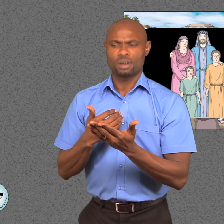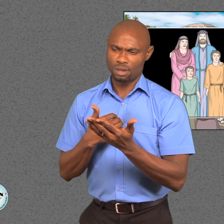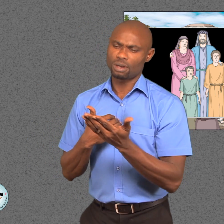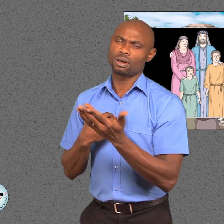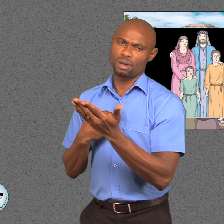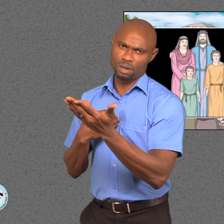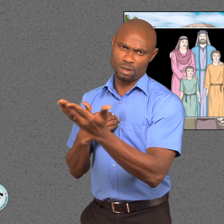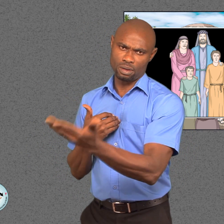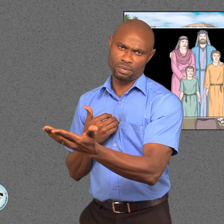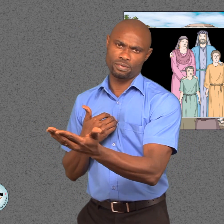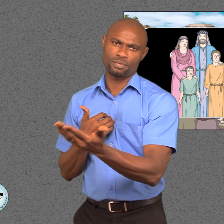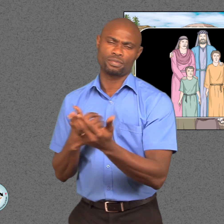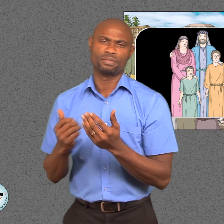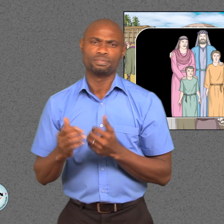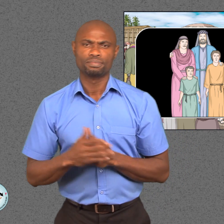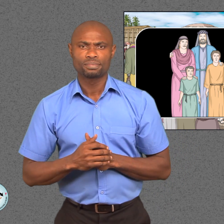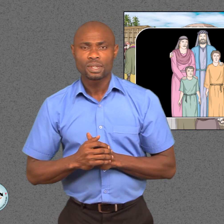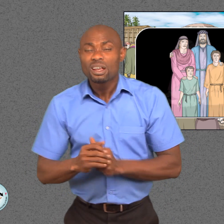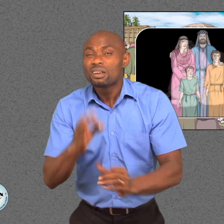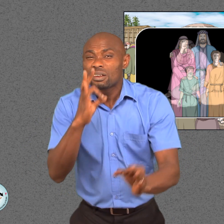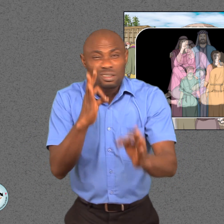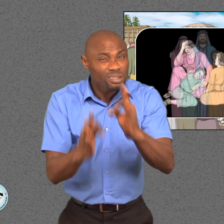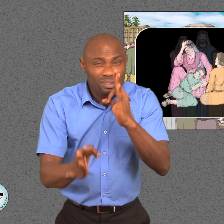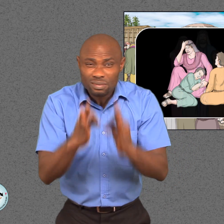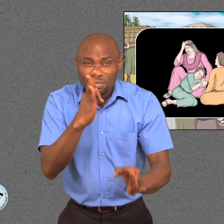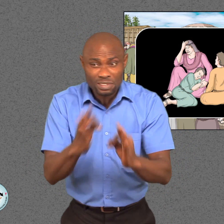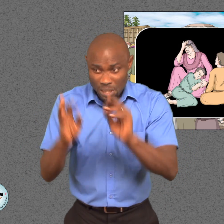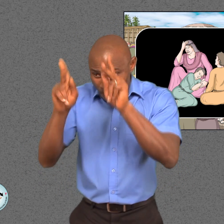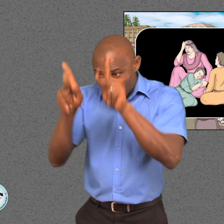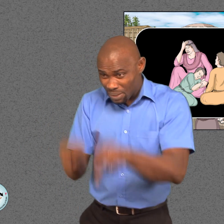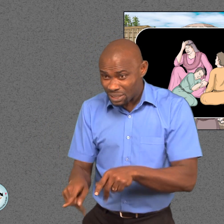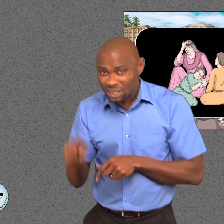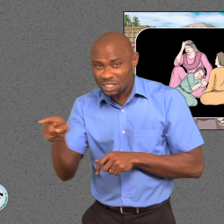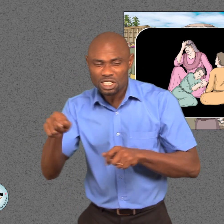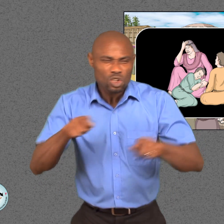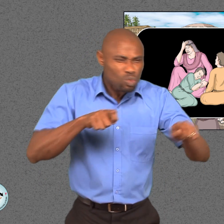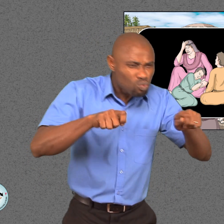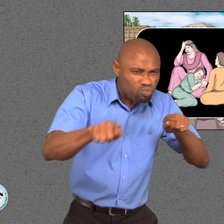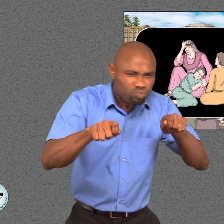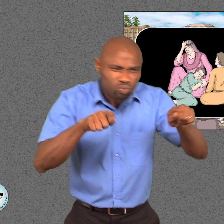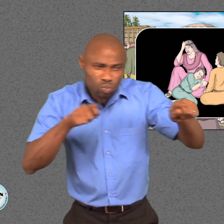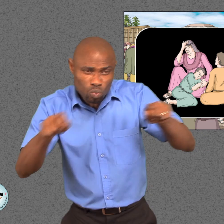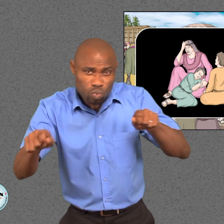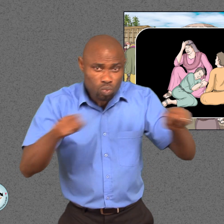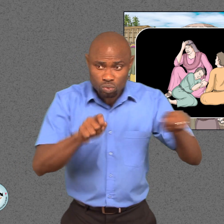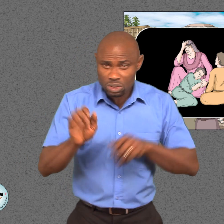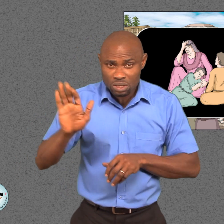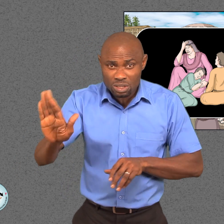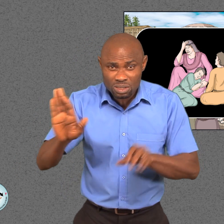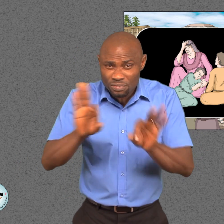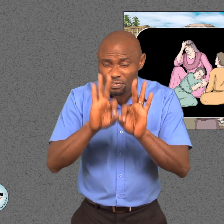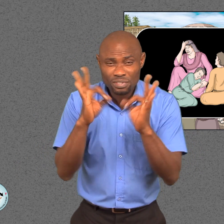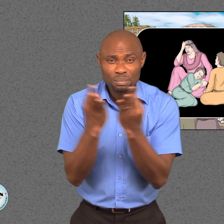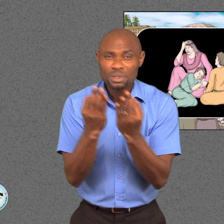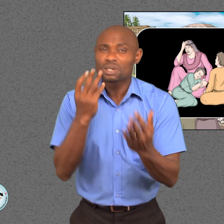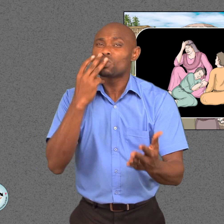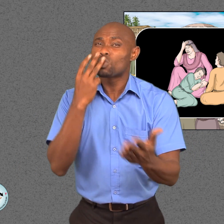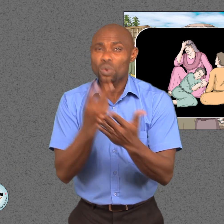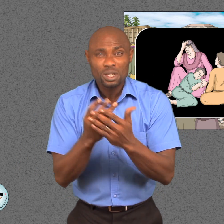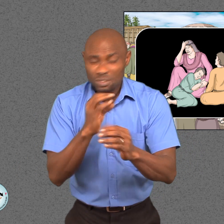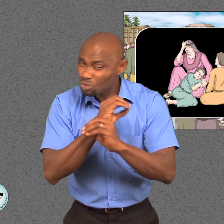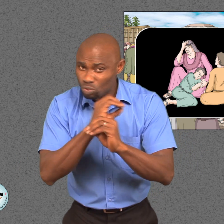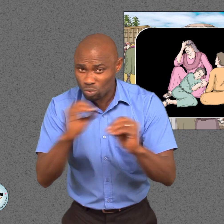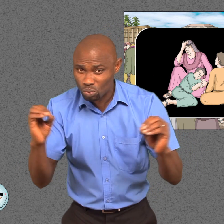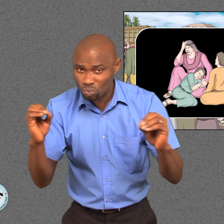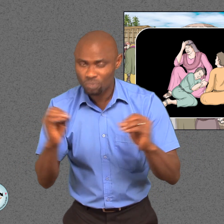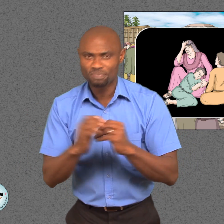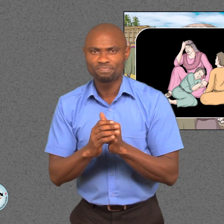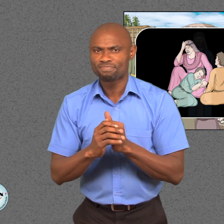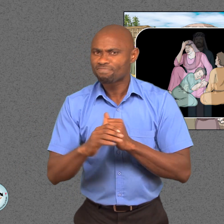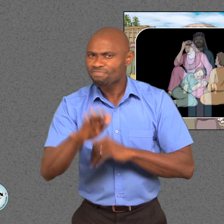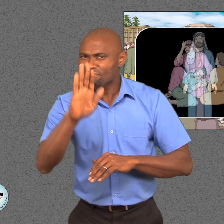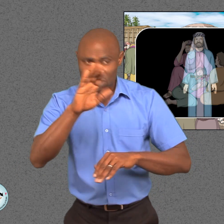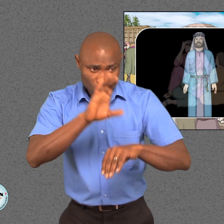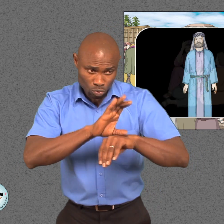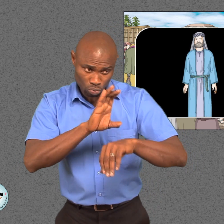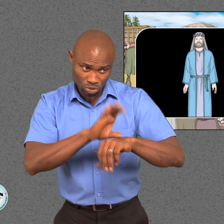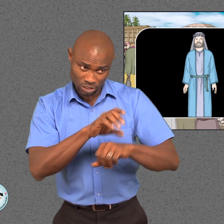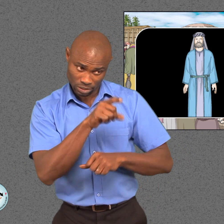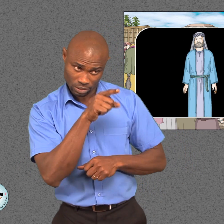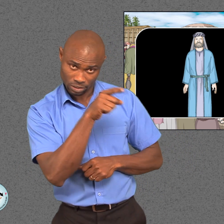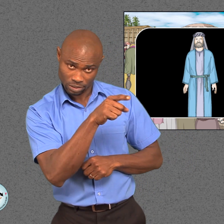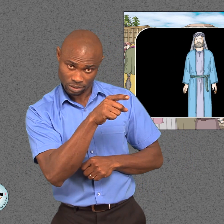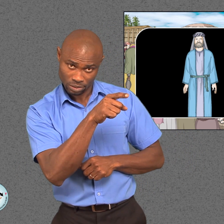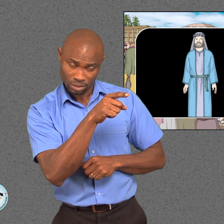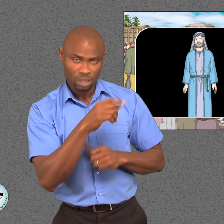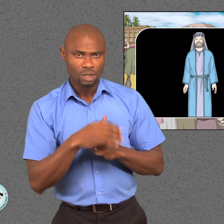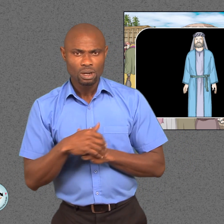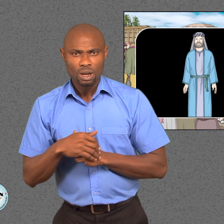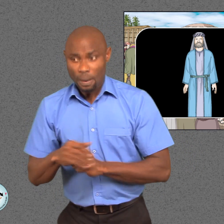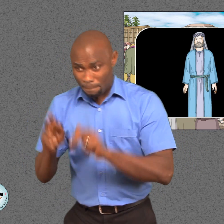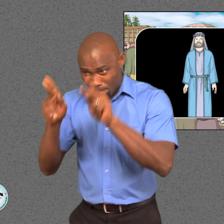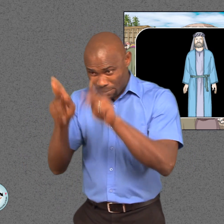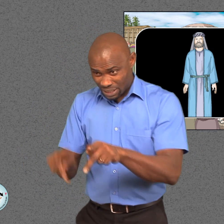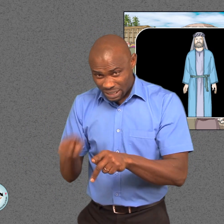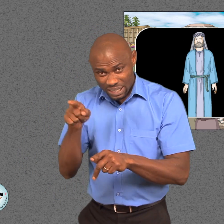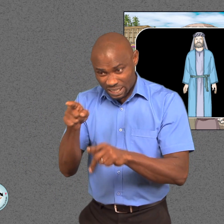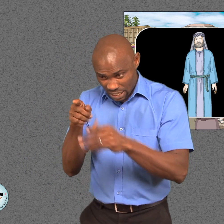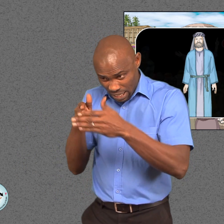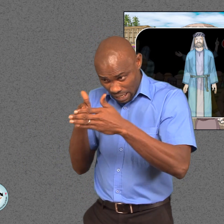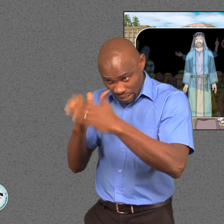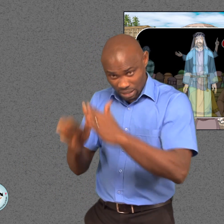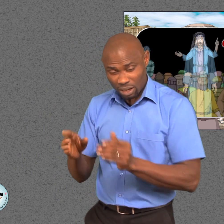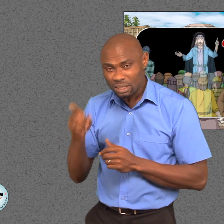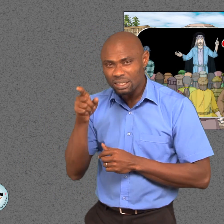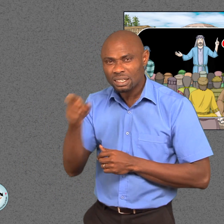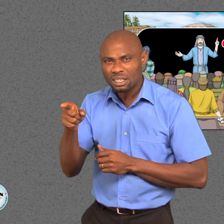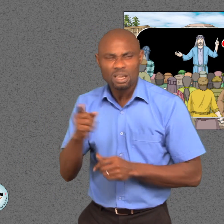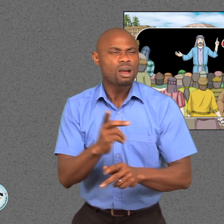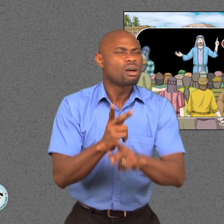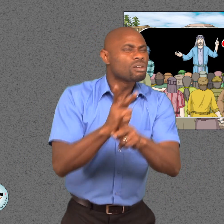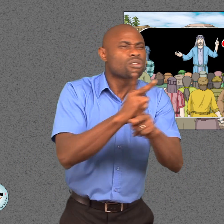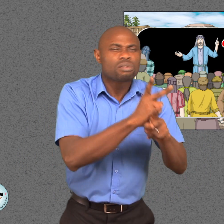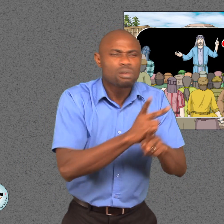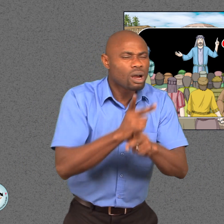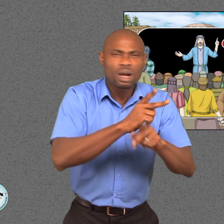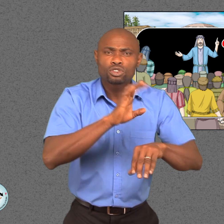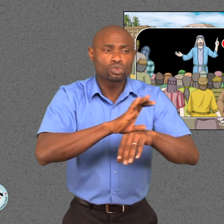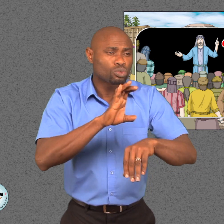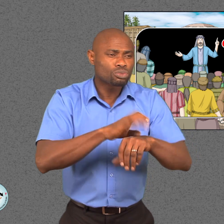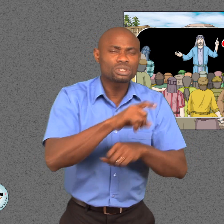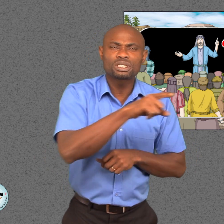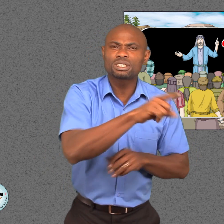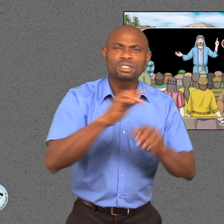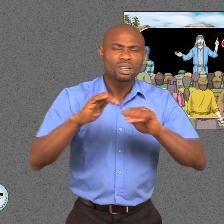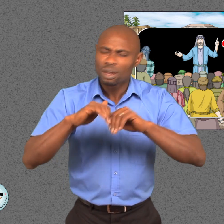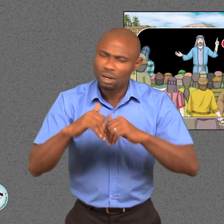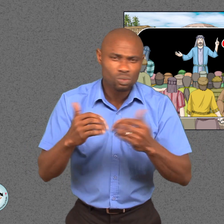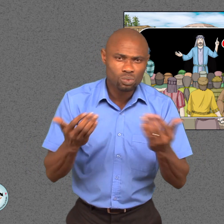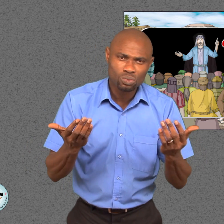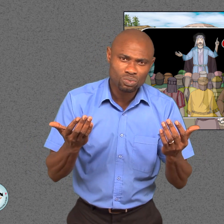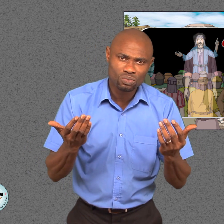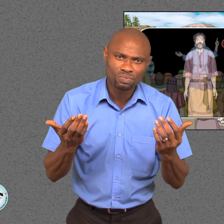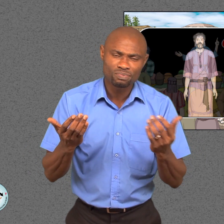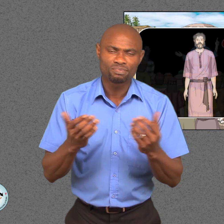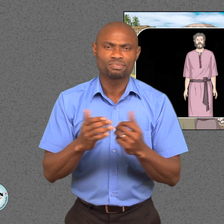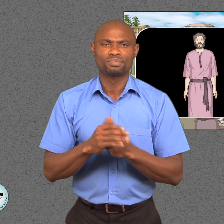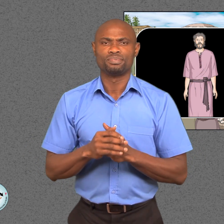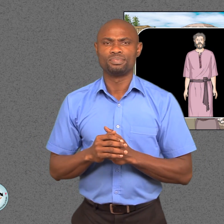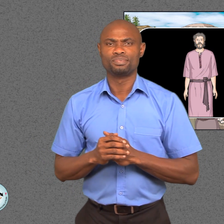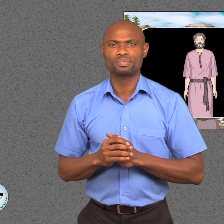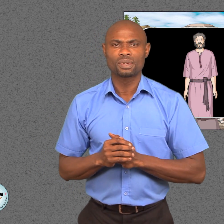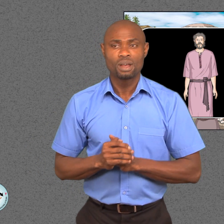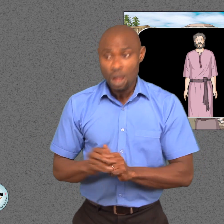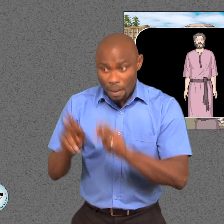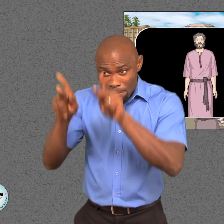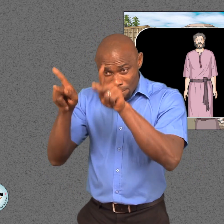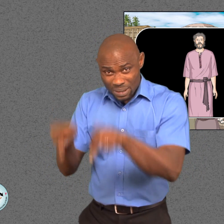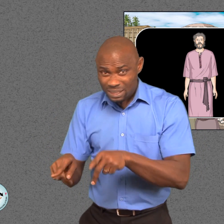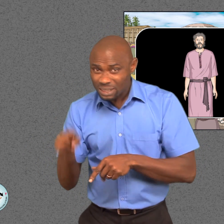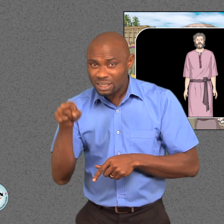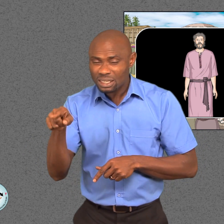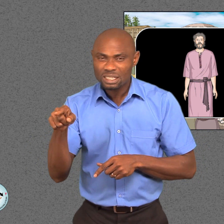For if someone does not know how to manage his own household, how can he care for the church of God?